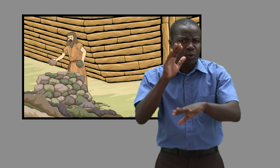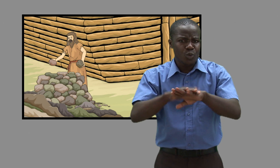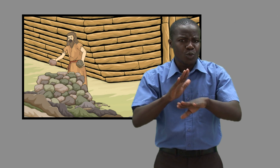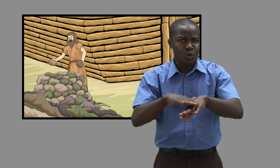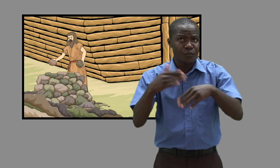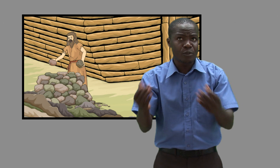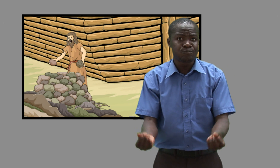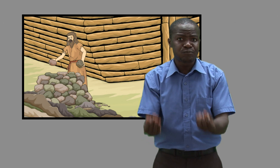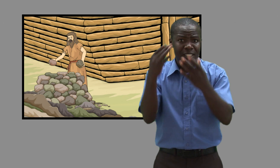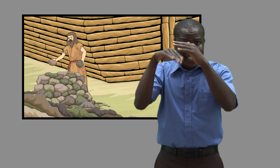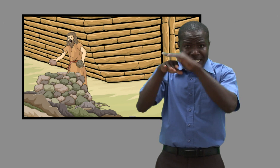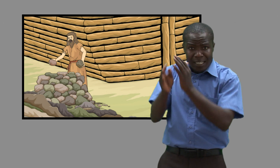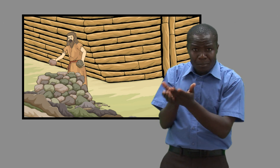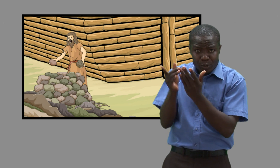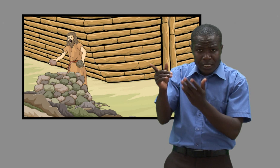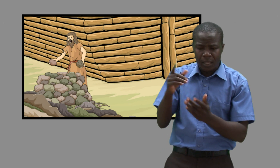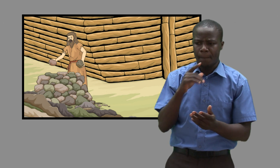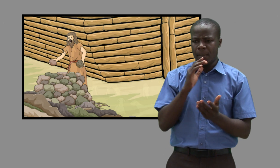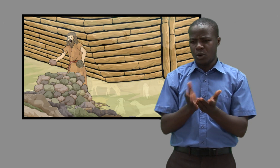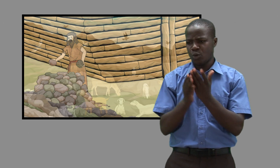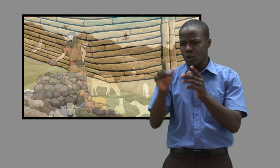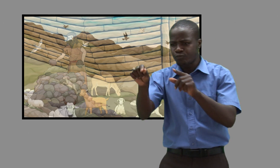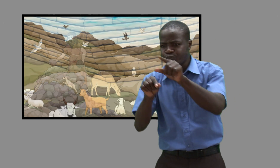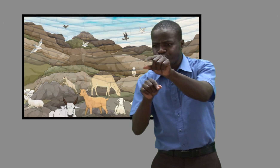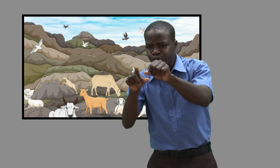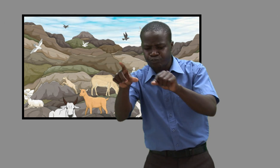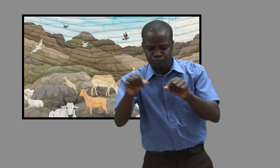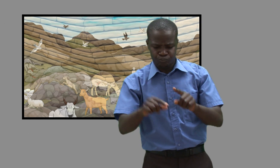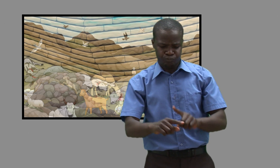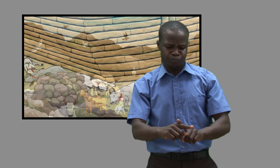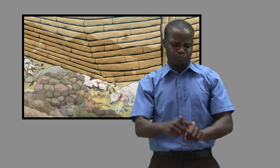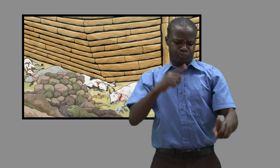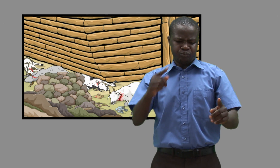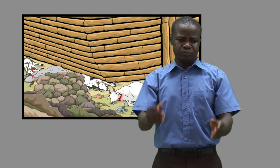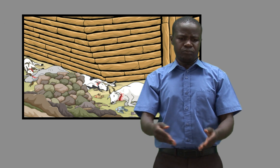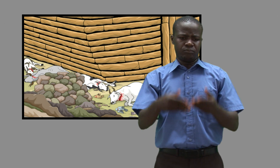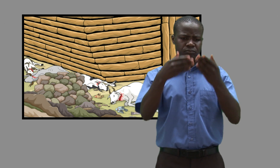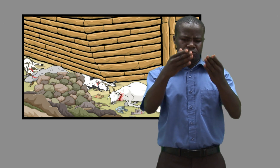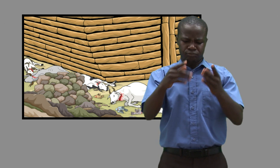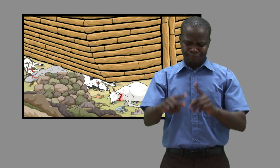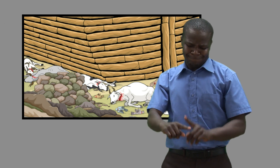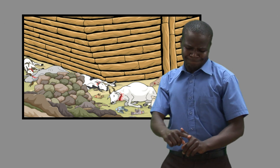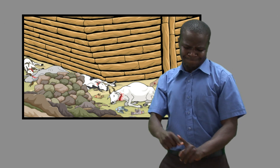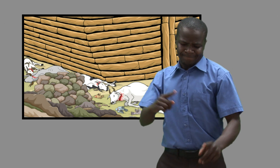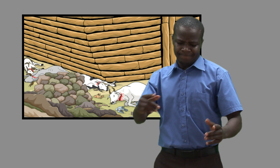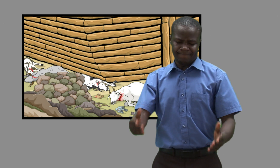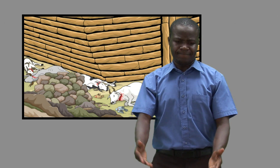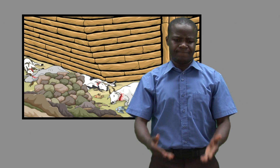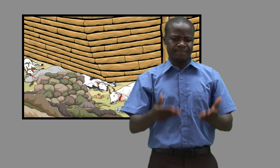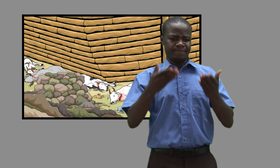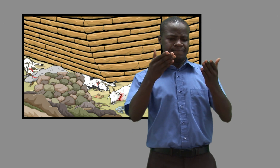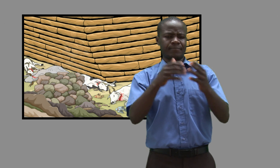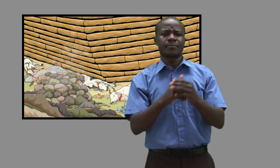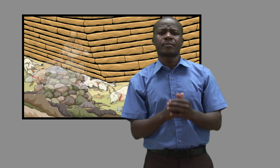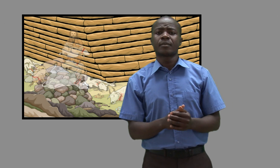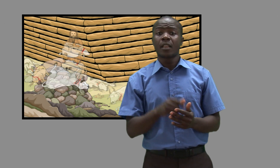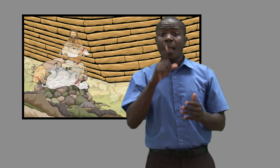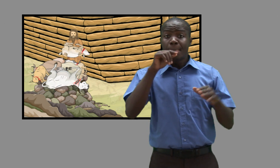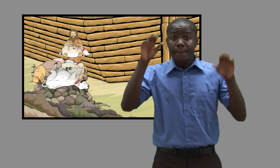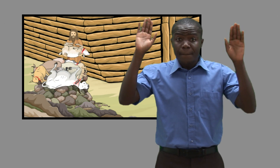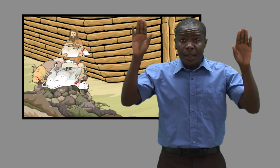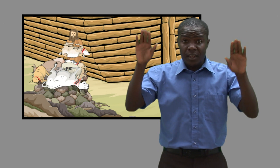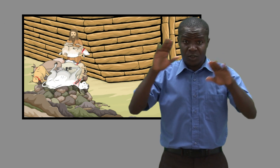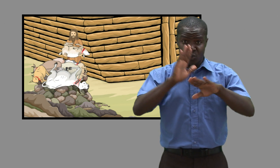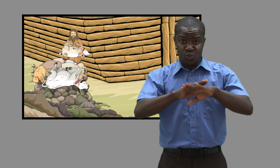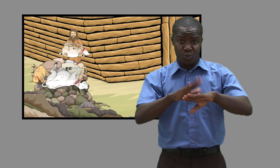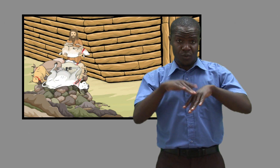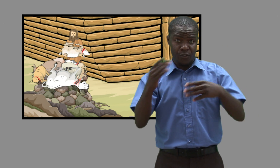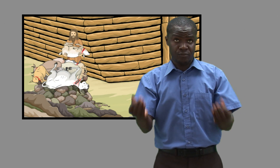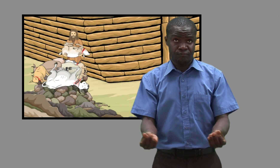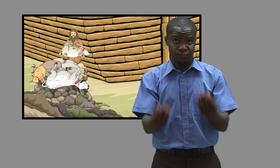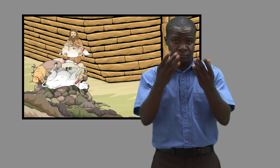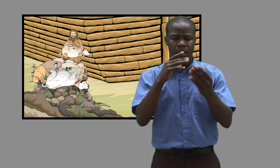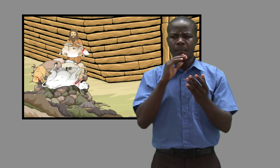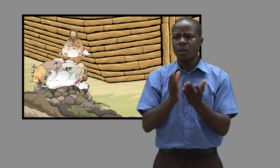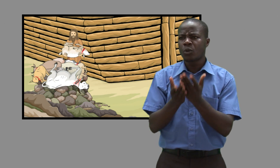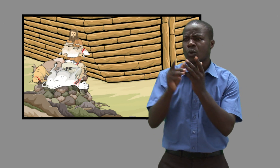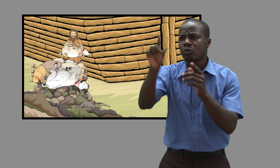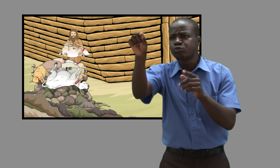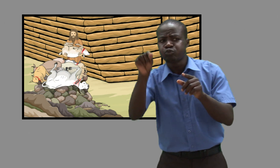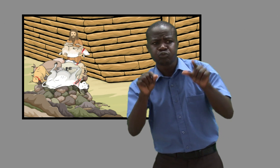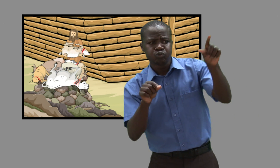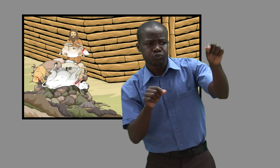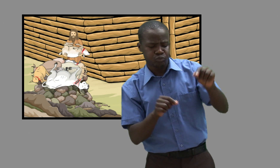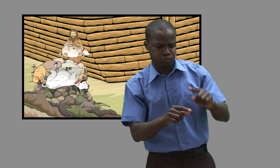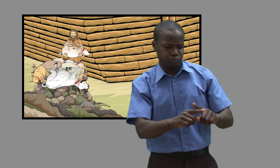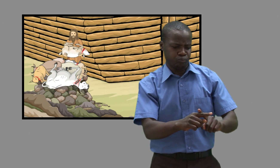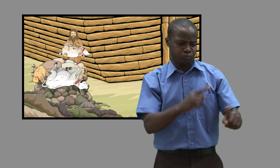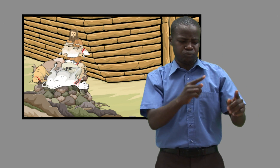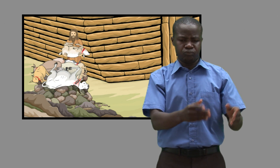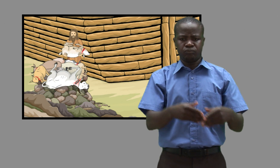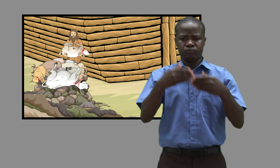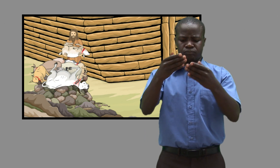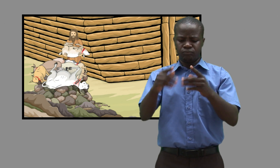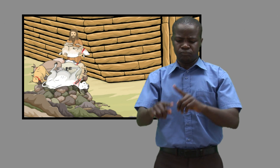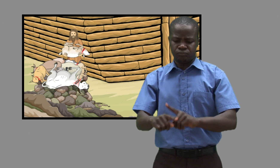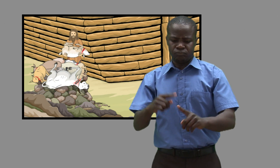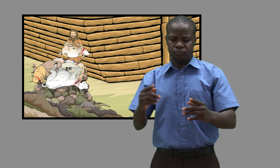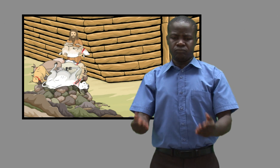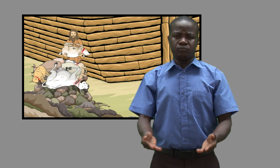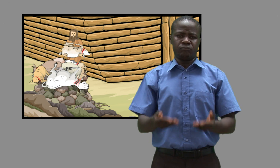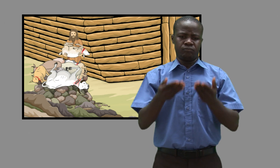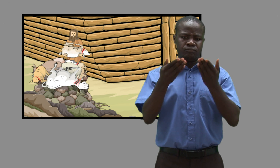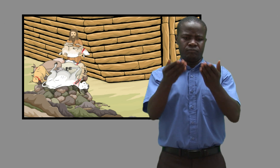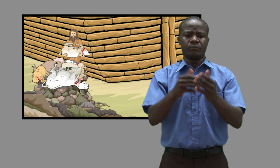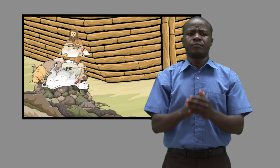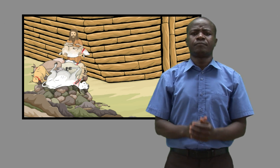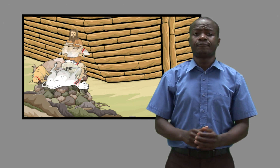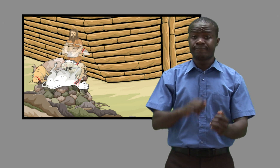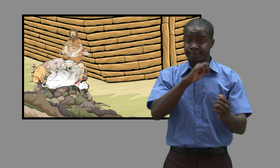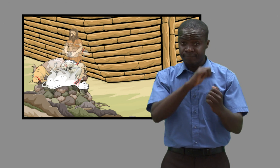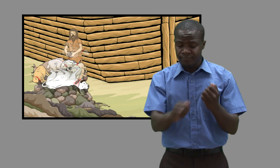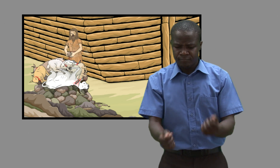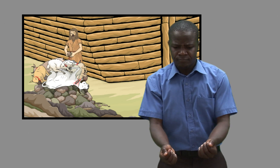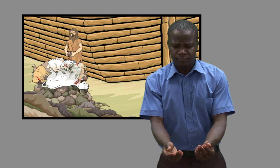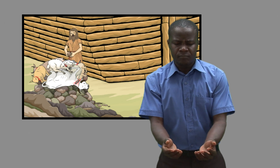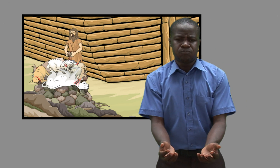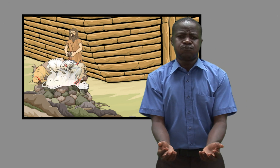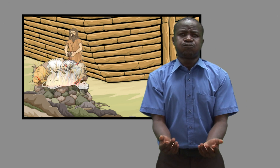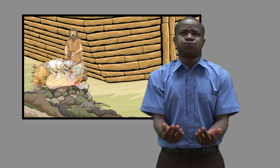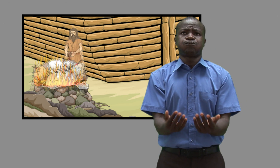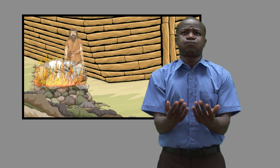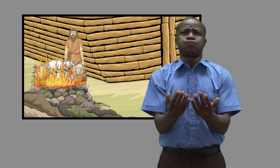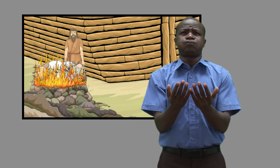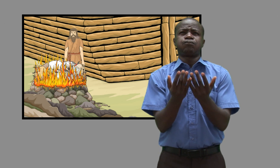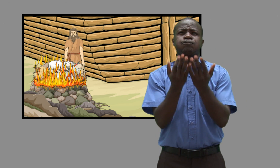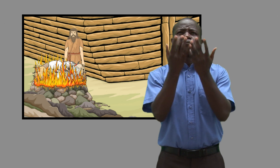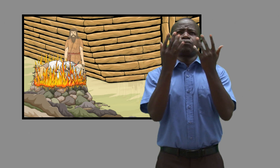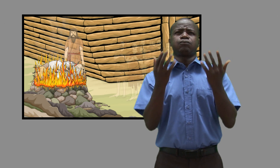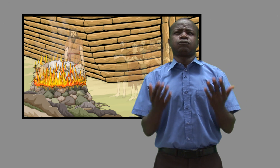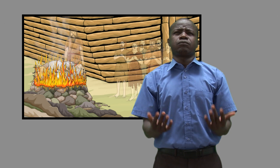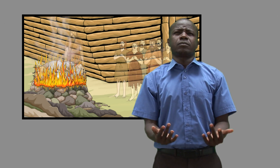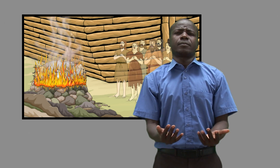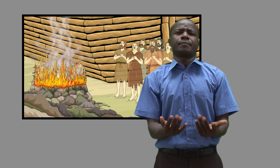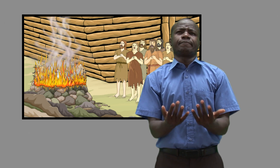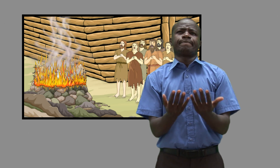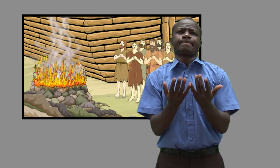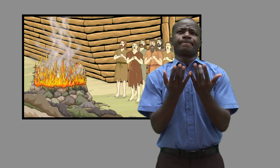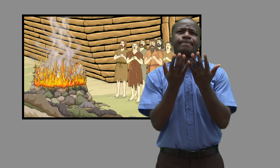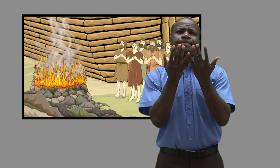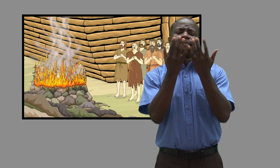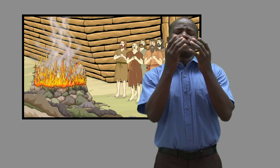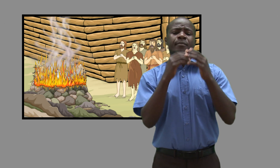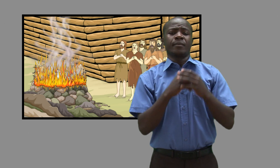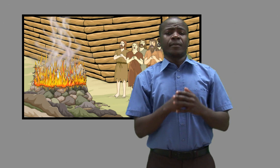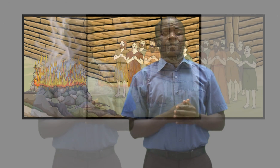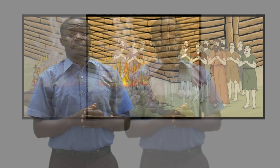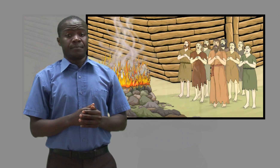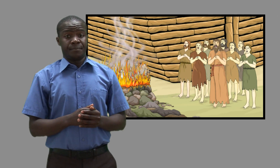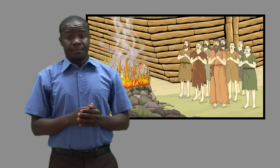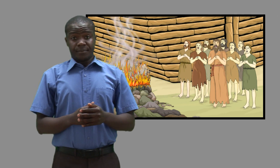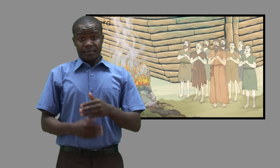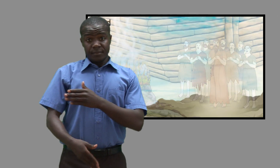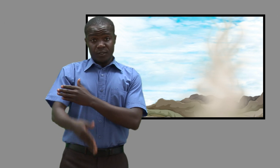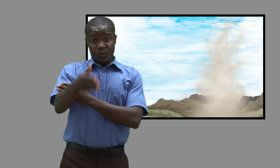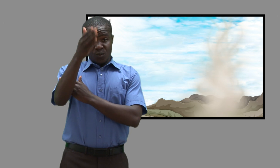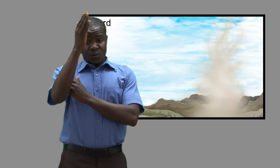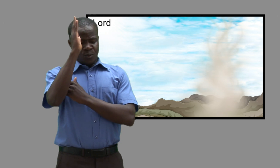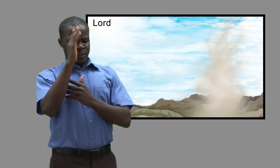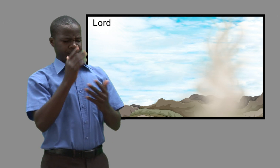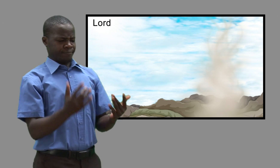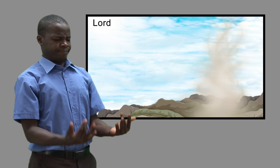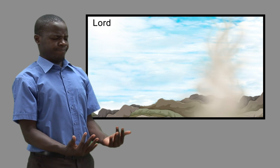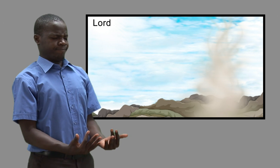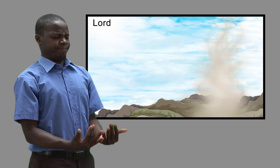And taking from every kind of clean animal and clean bird, he offered burnt offerings on the altar.